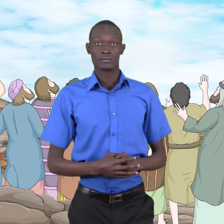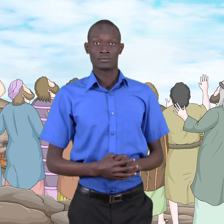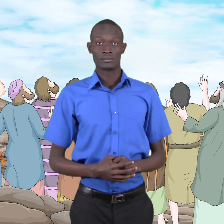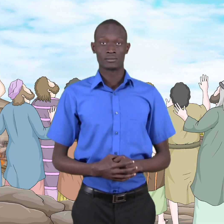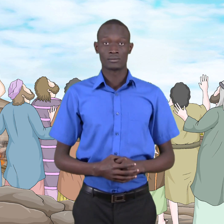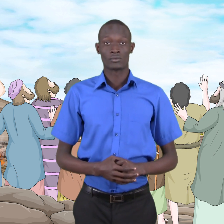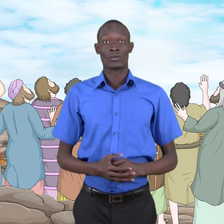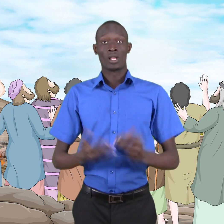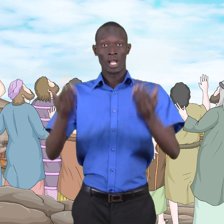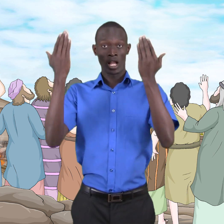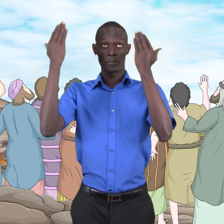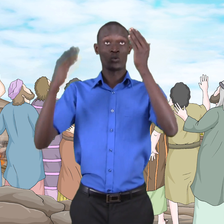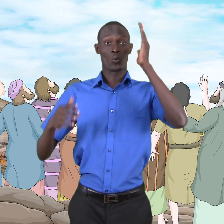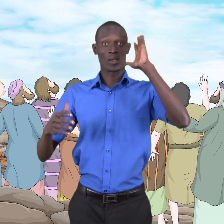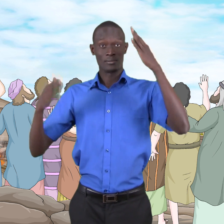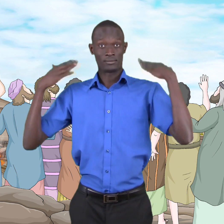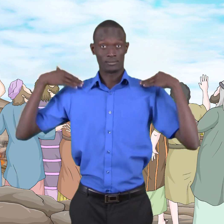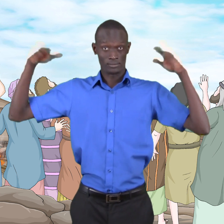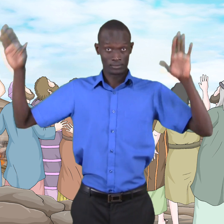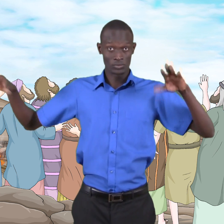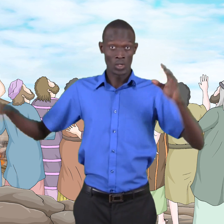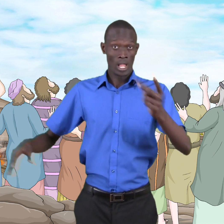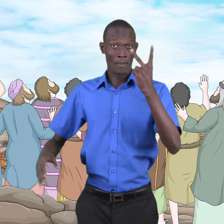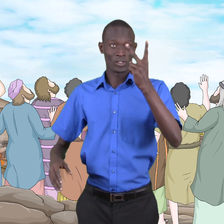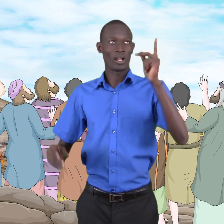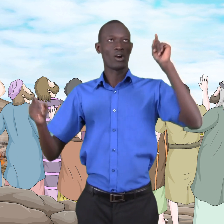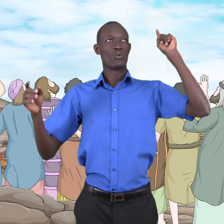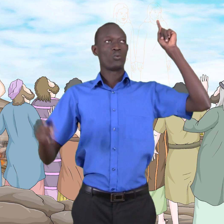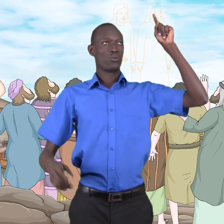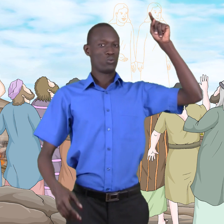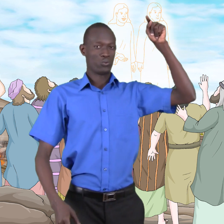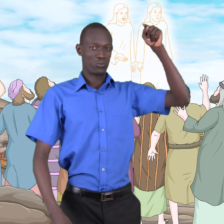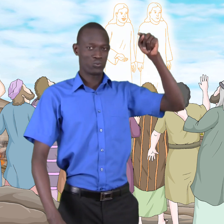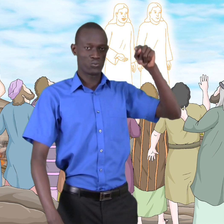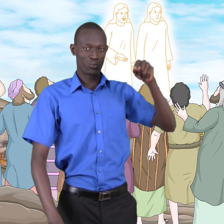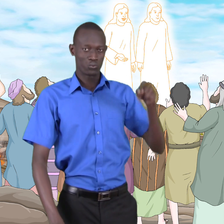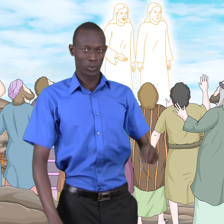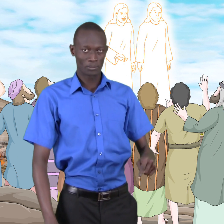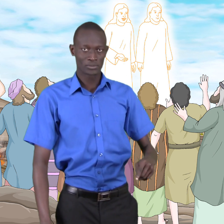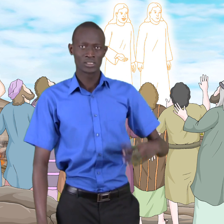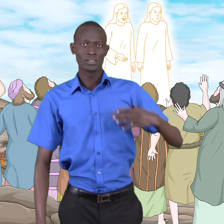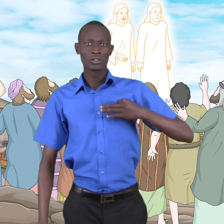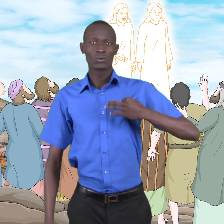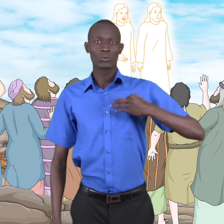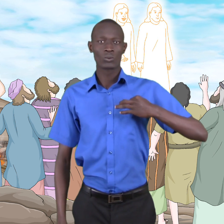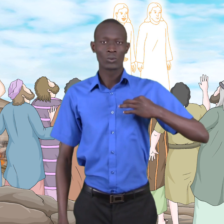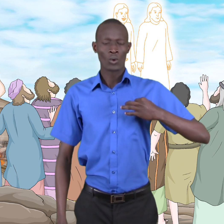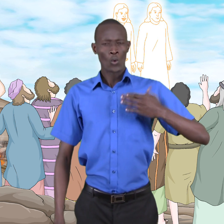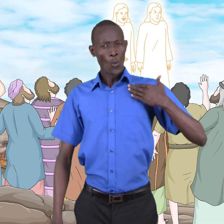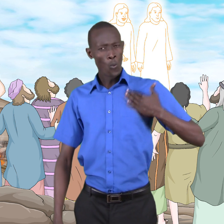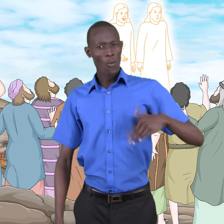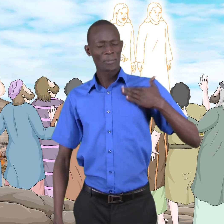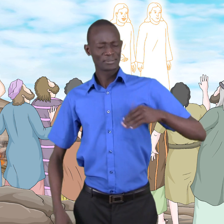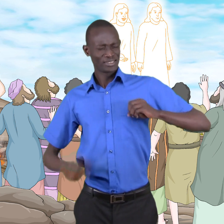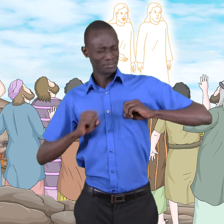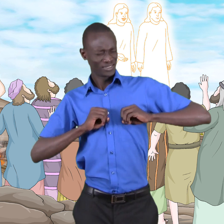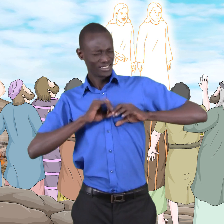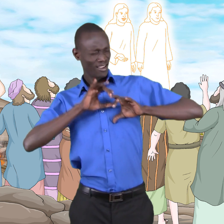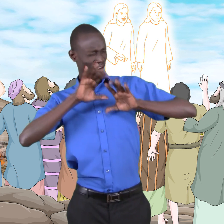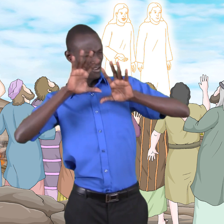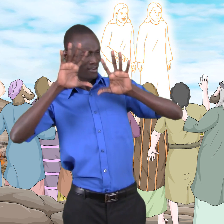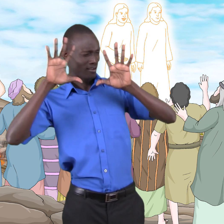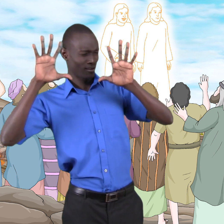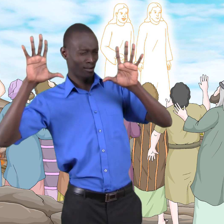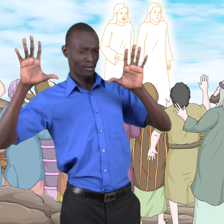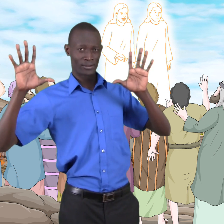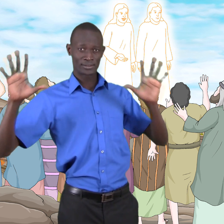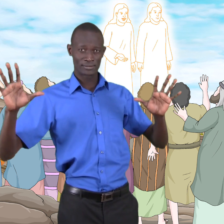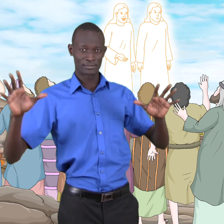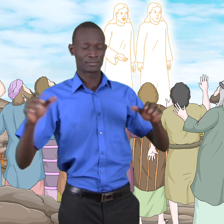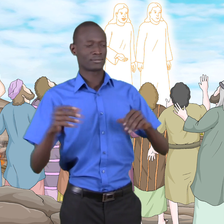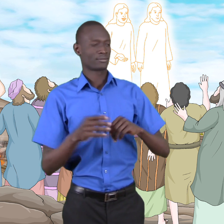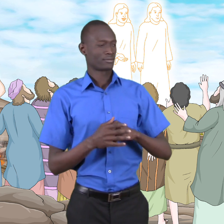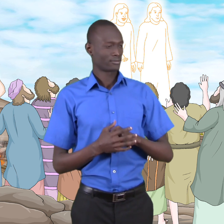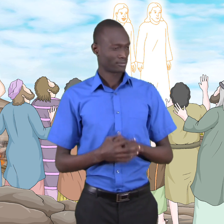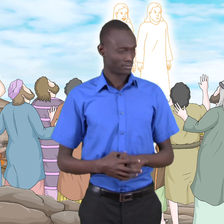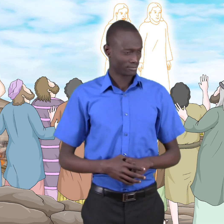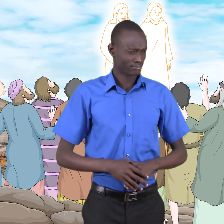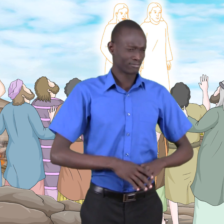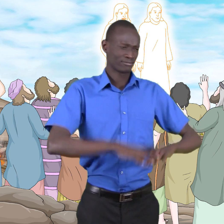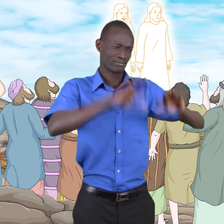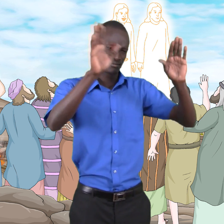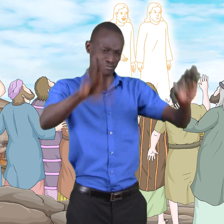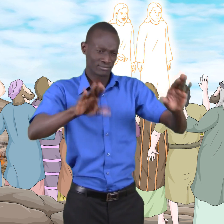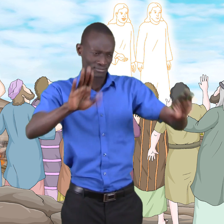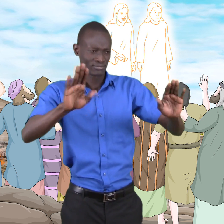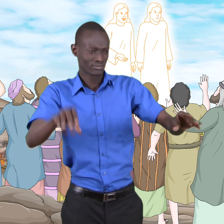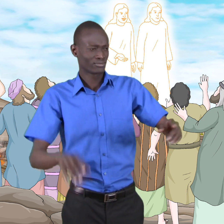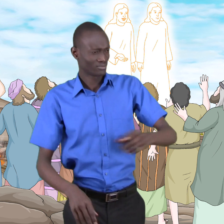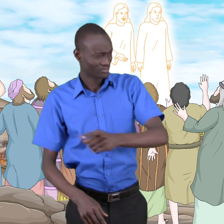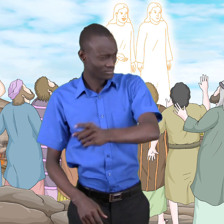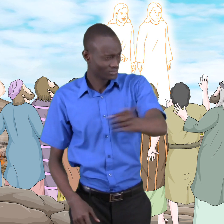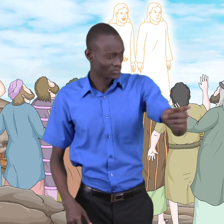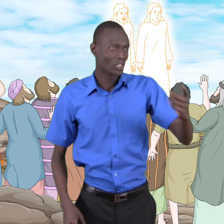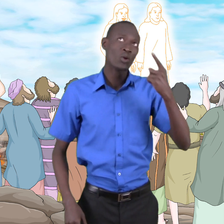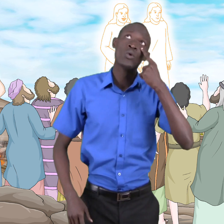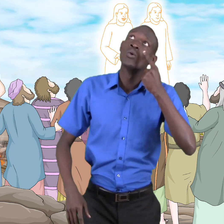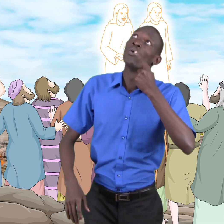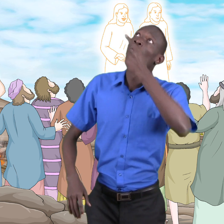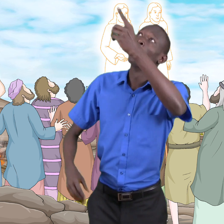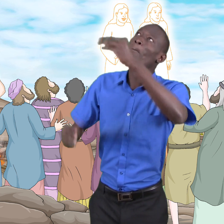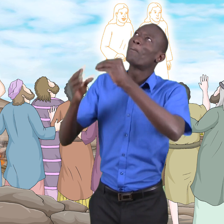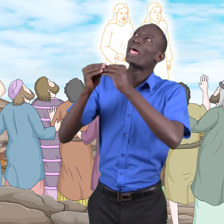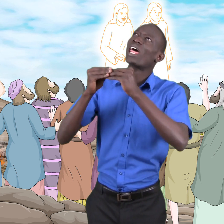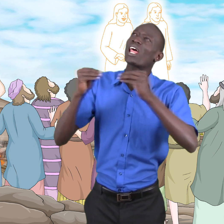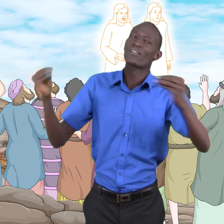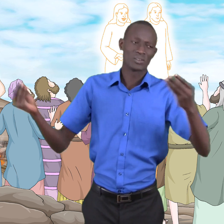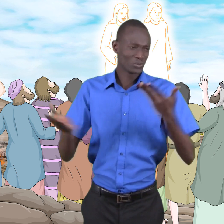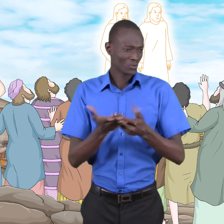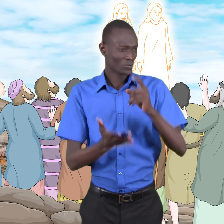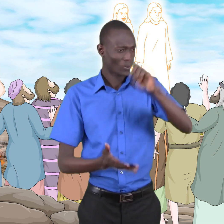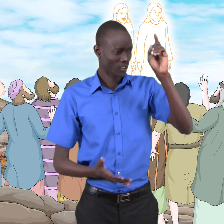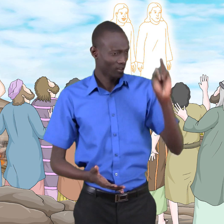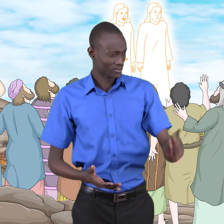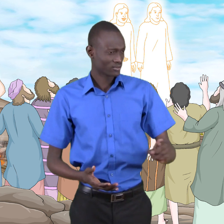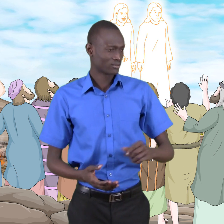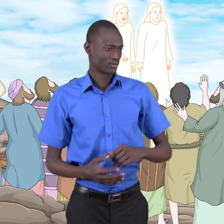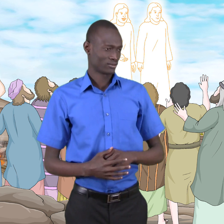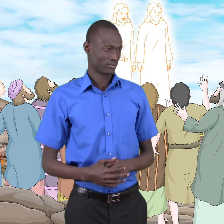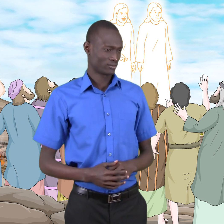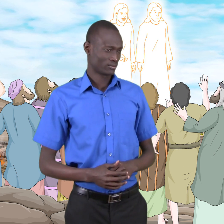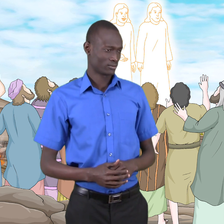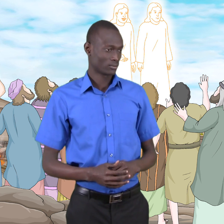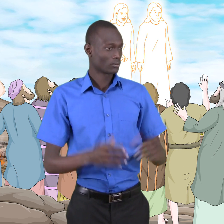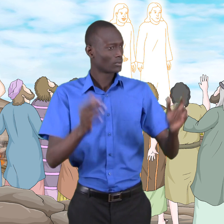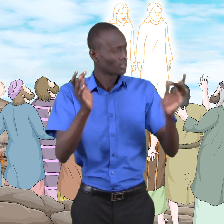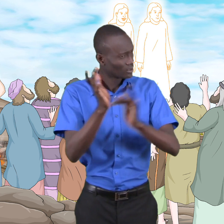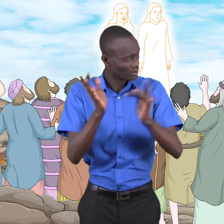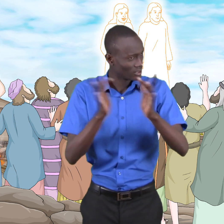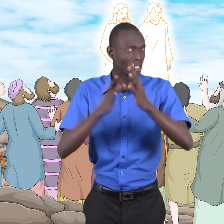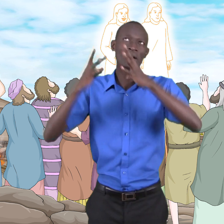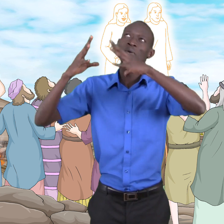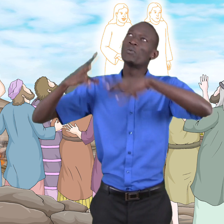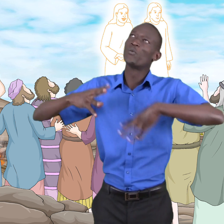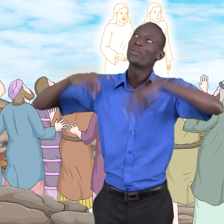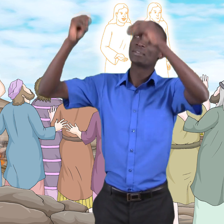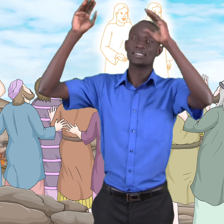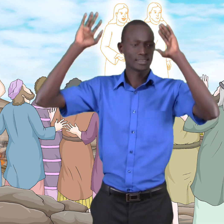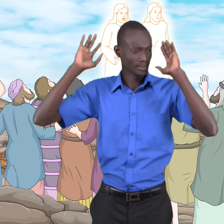They were looking intently into the sky as He was going, when suddenly two men dressed in white stood beside them.